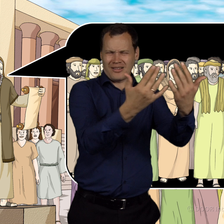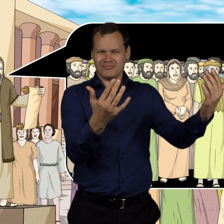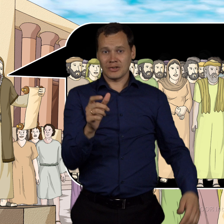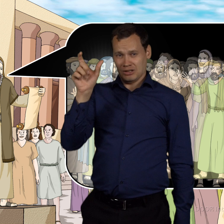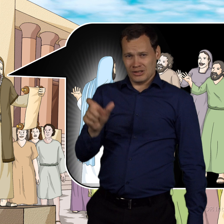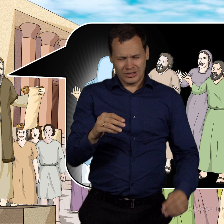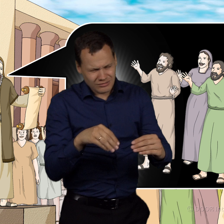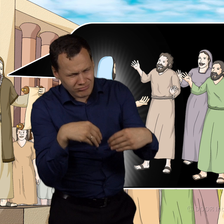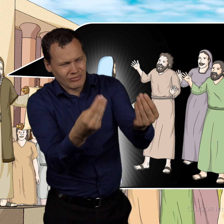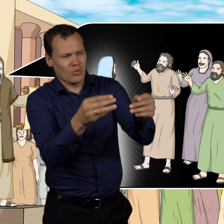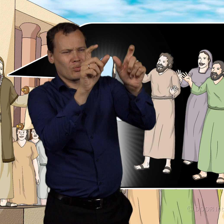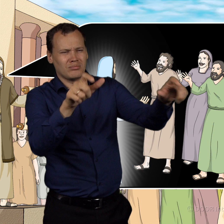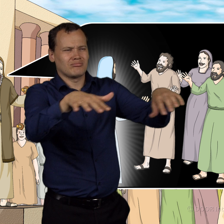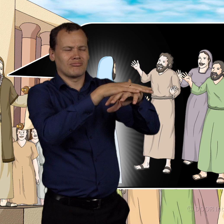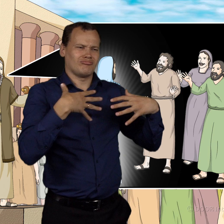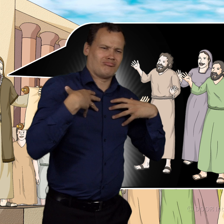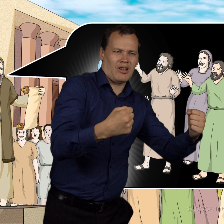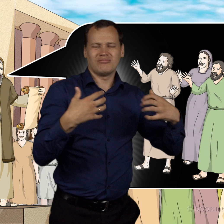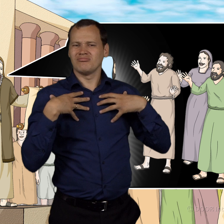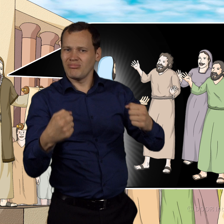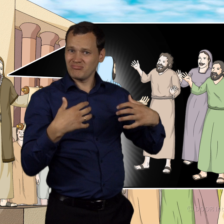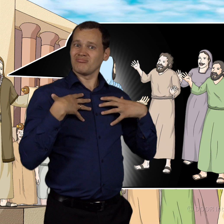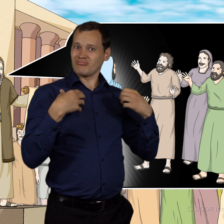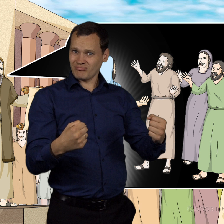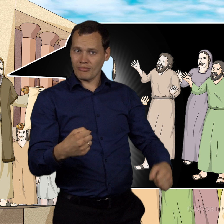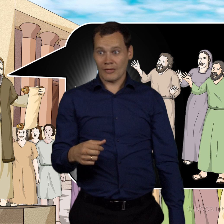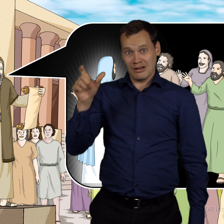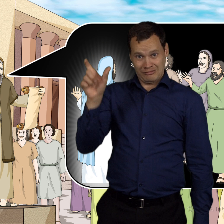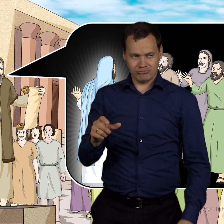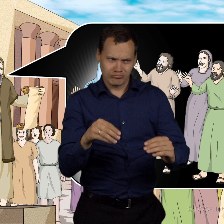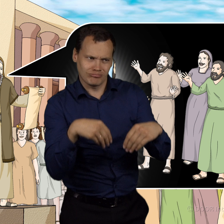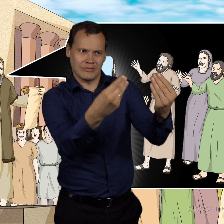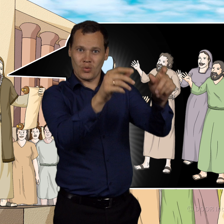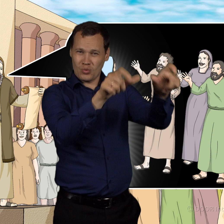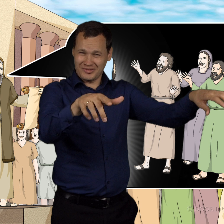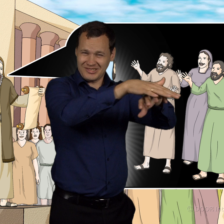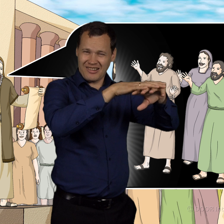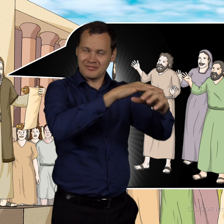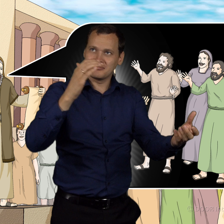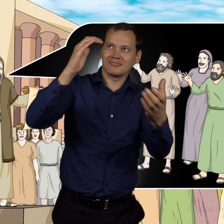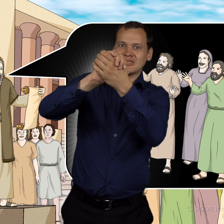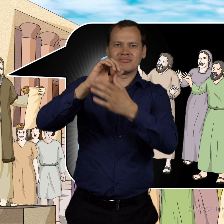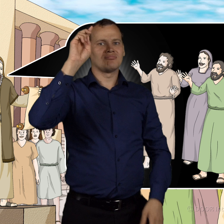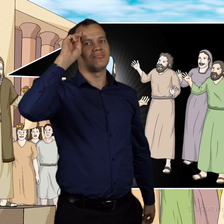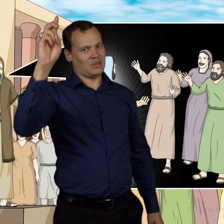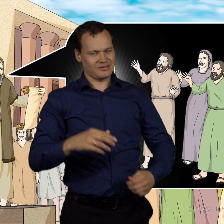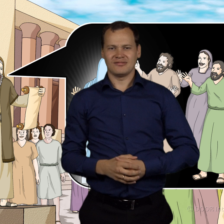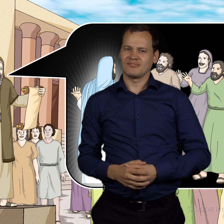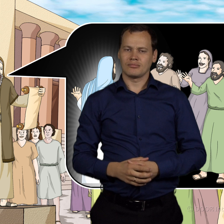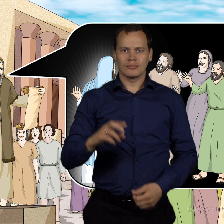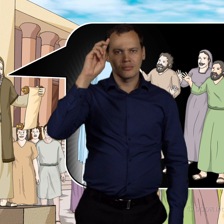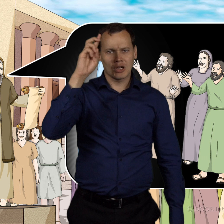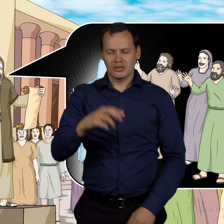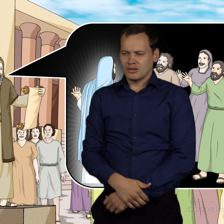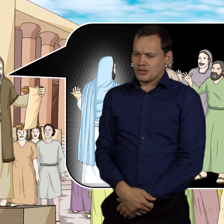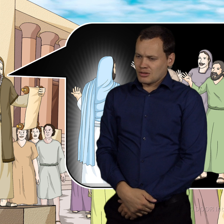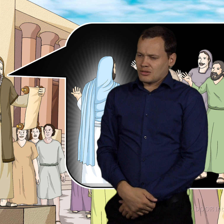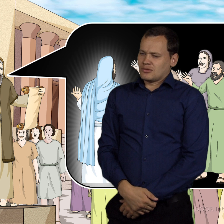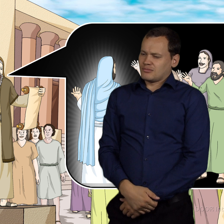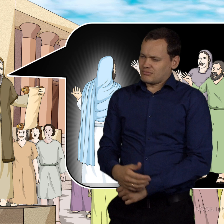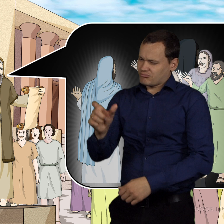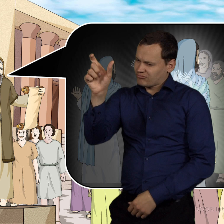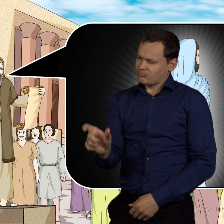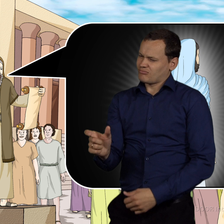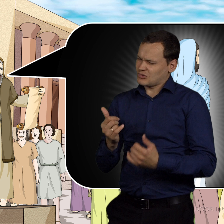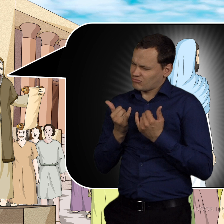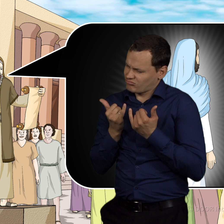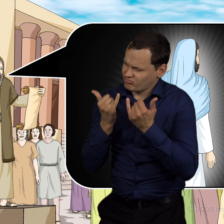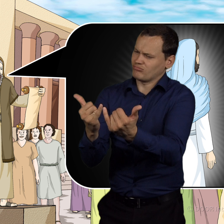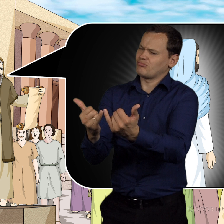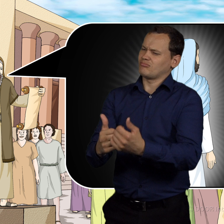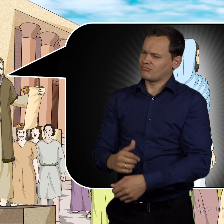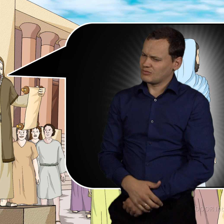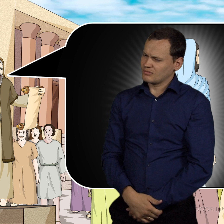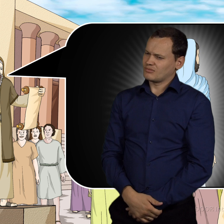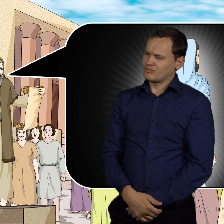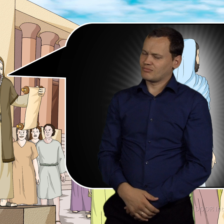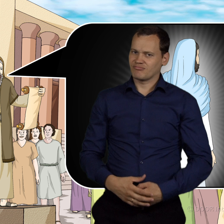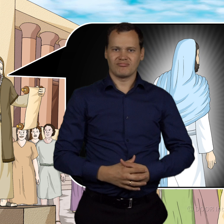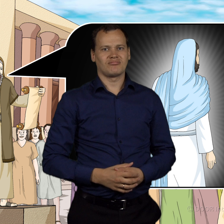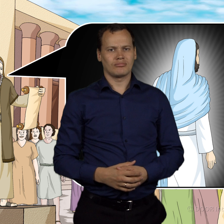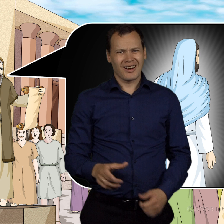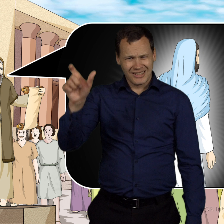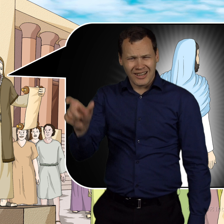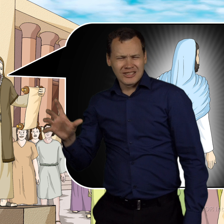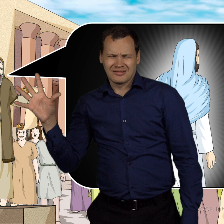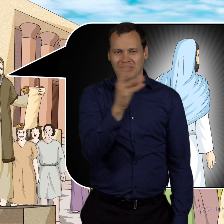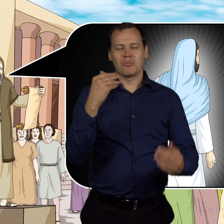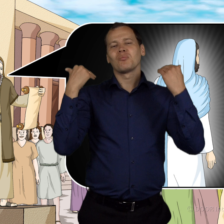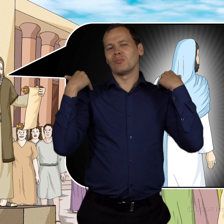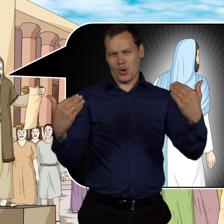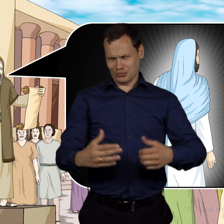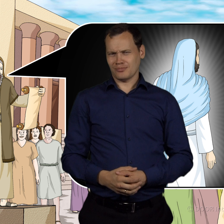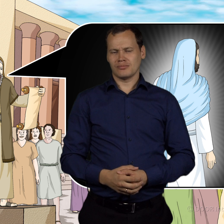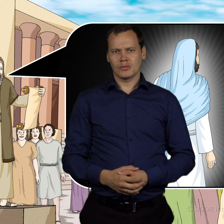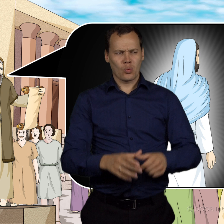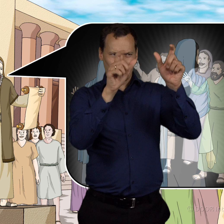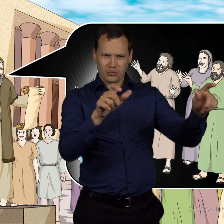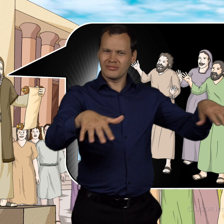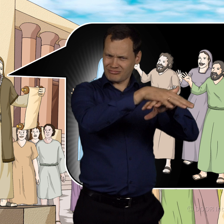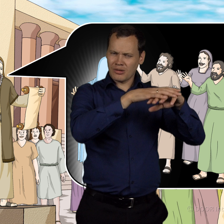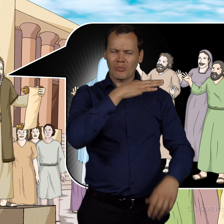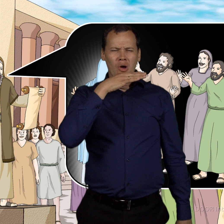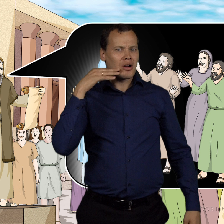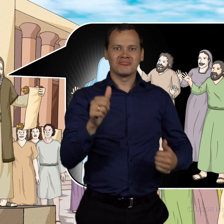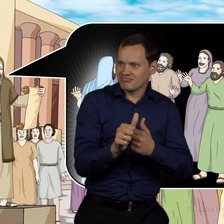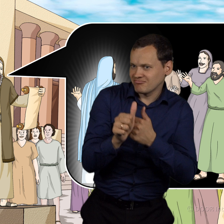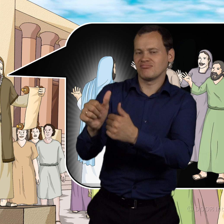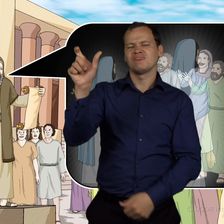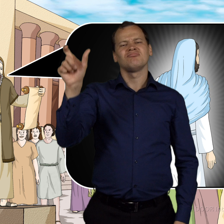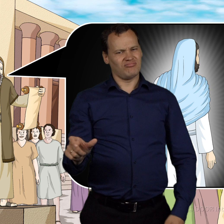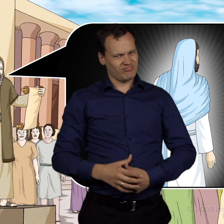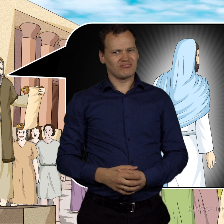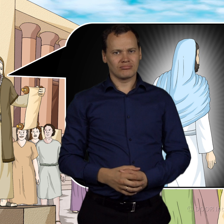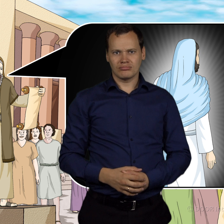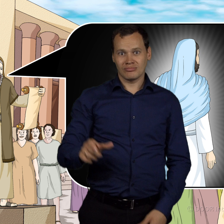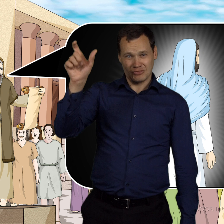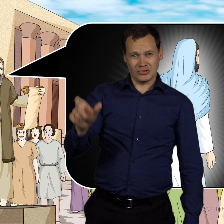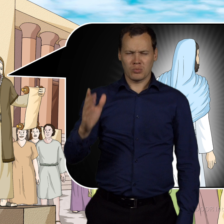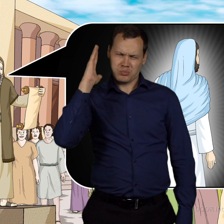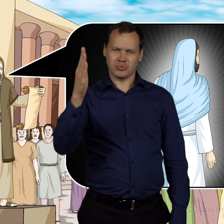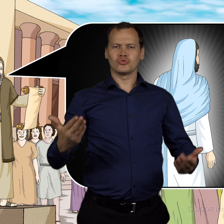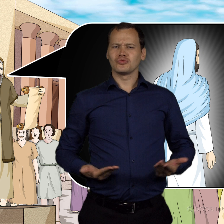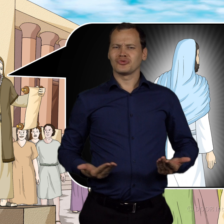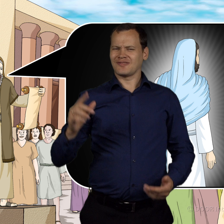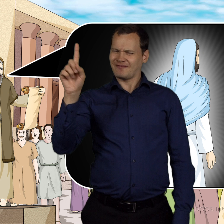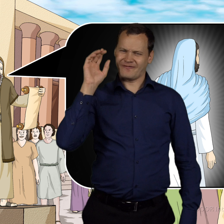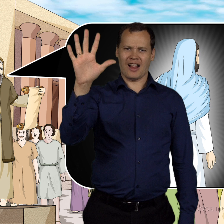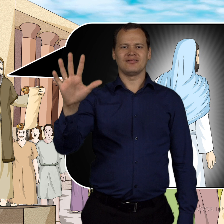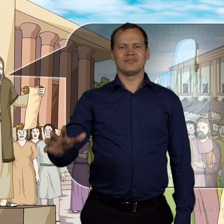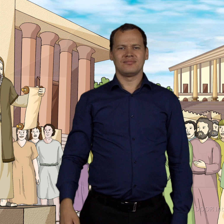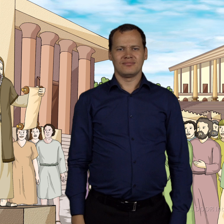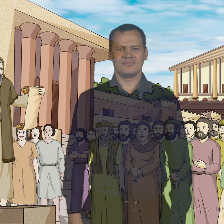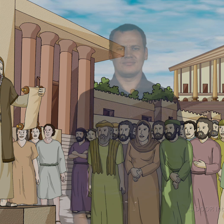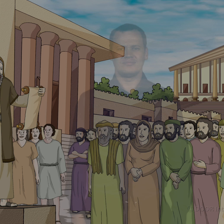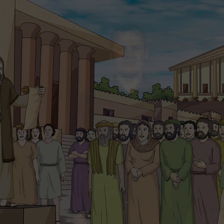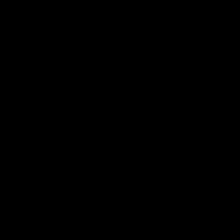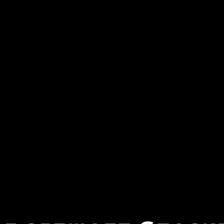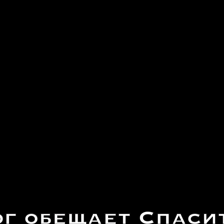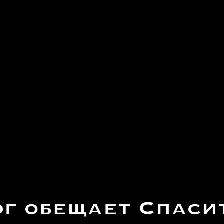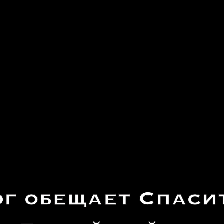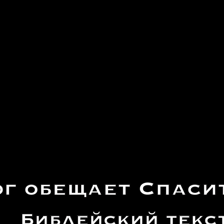This is the word of the LORD that came to Micah the Moreshite in the days of Jotham, Ahaz, and Hezekiah, kings of Judah—what he saw regarding Samaria and Jerusalem: But you, Bethlehem Ephrathah, who are small among the clans of Judah, out of you will come forth for Me One to be ruler over Israel — One whose origins are of old, from the days of eternity.